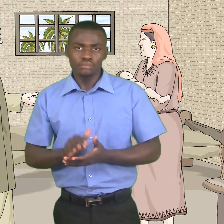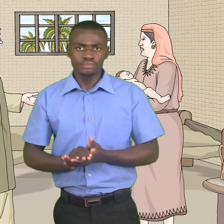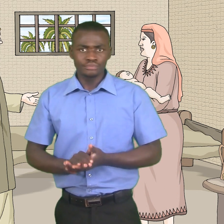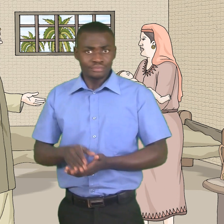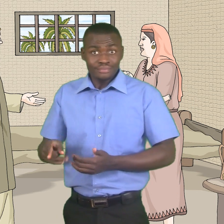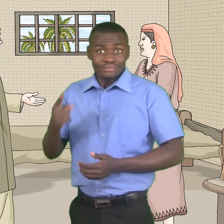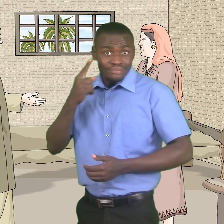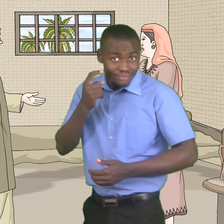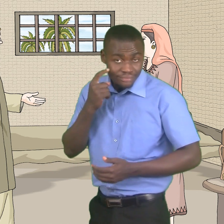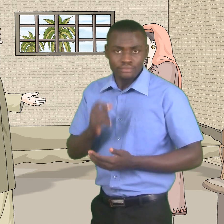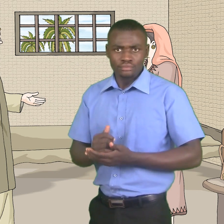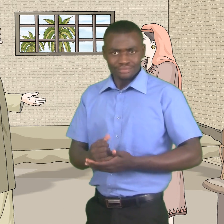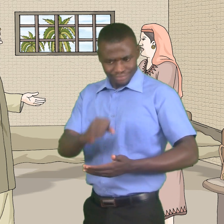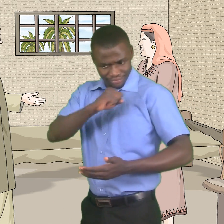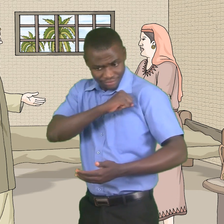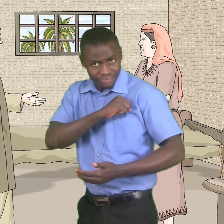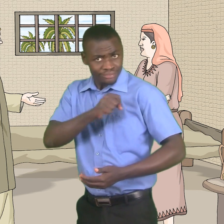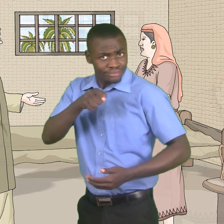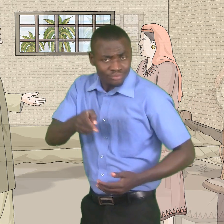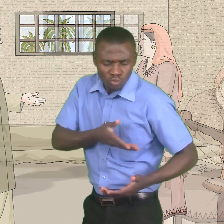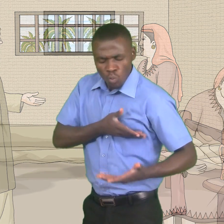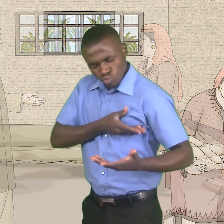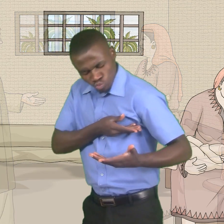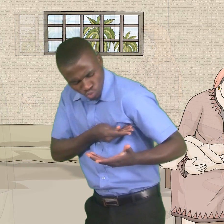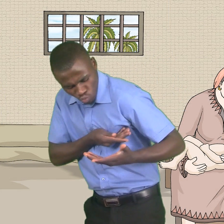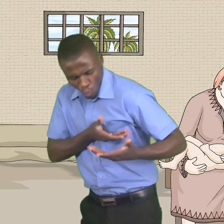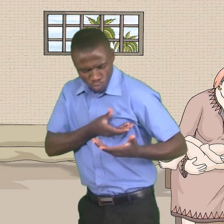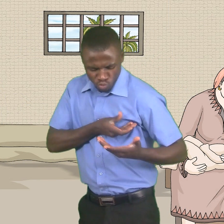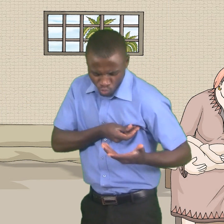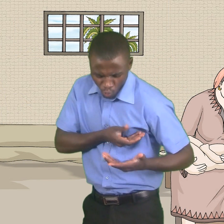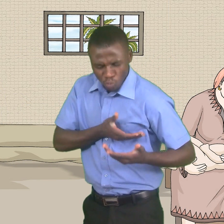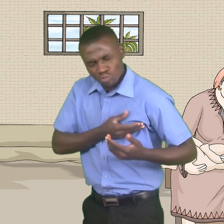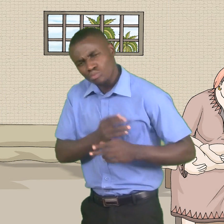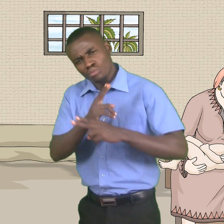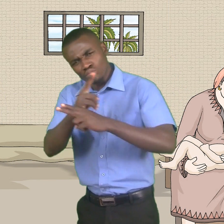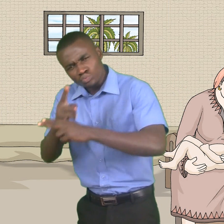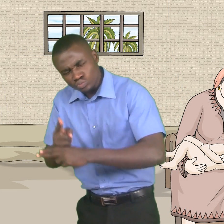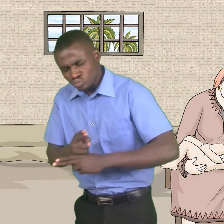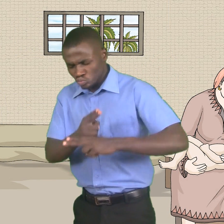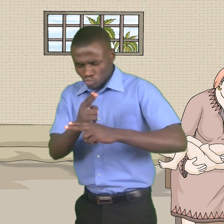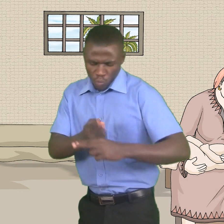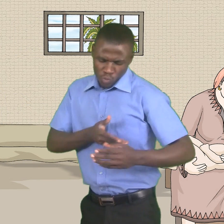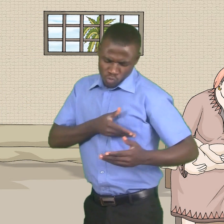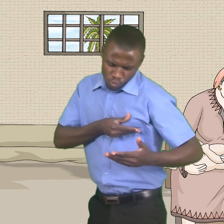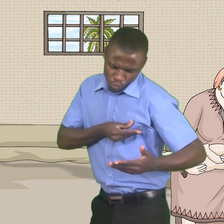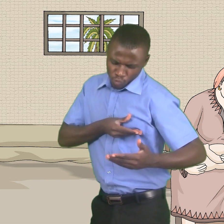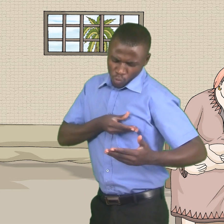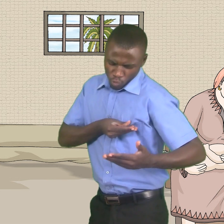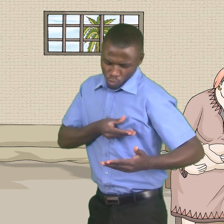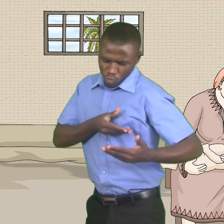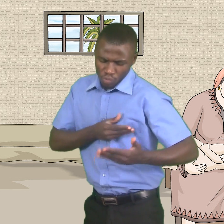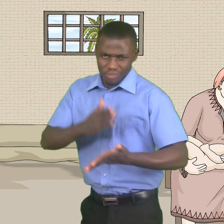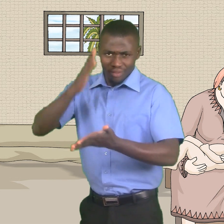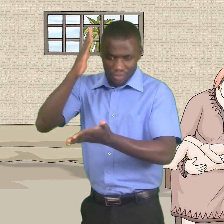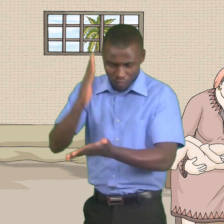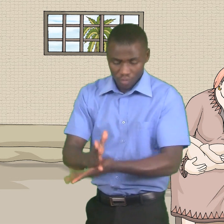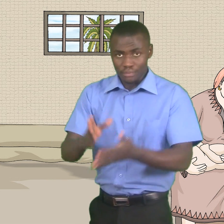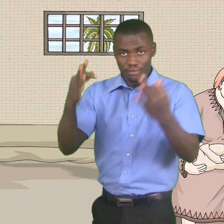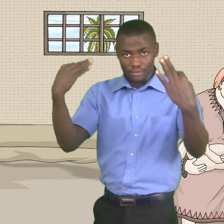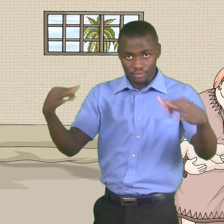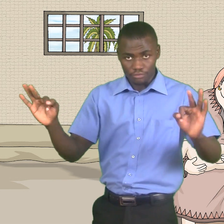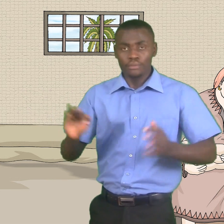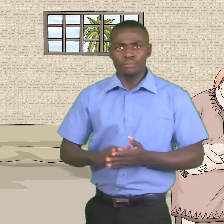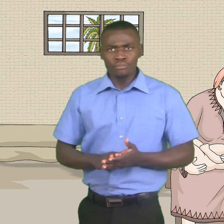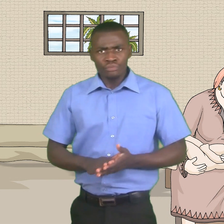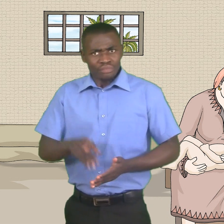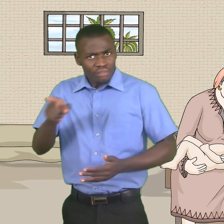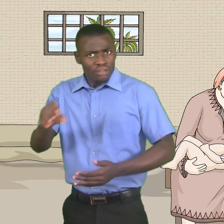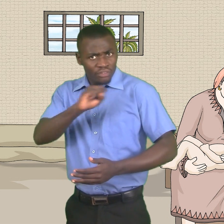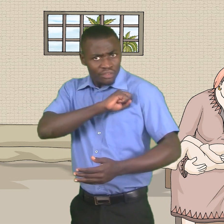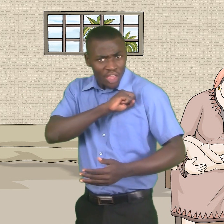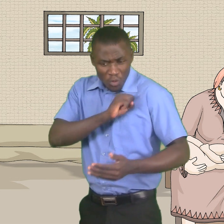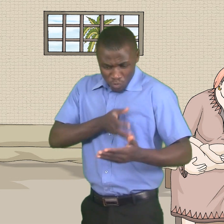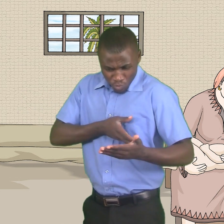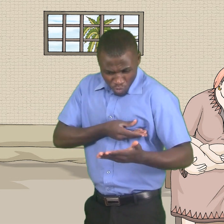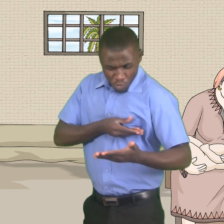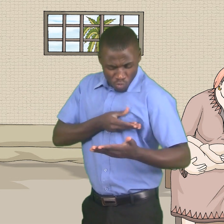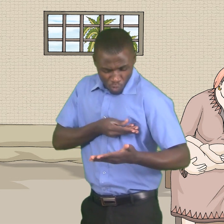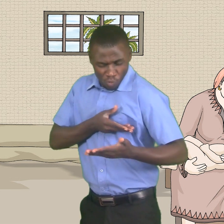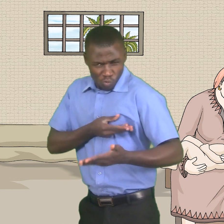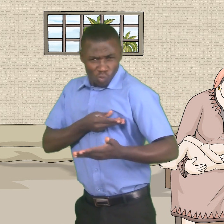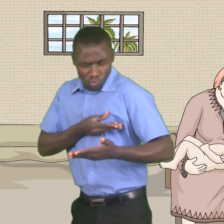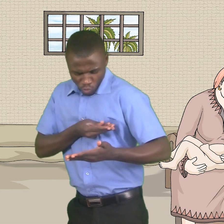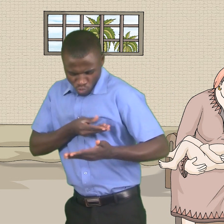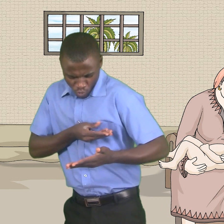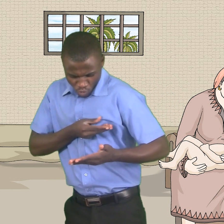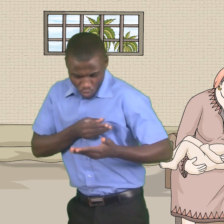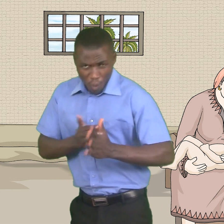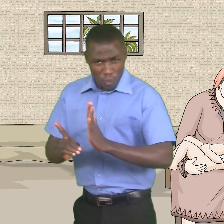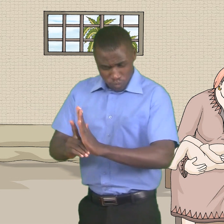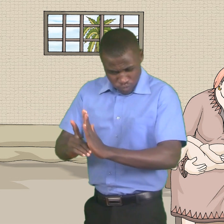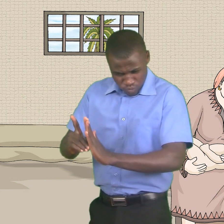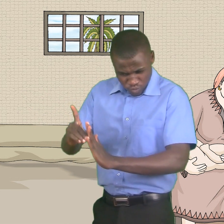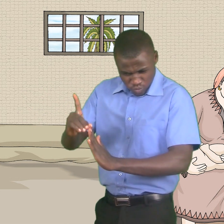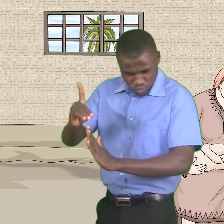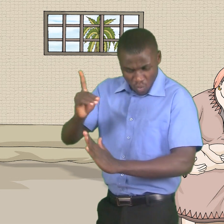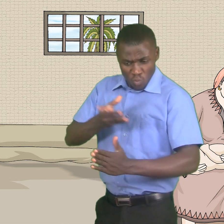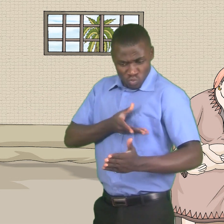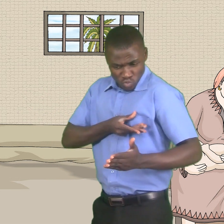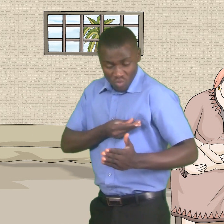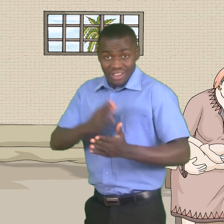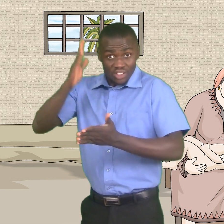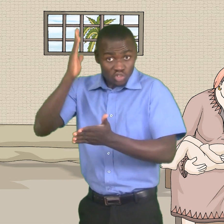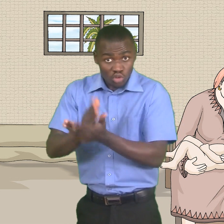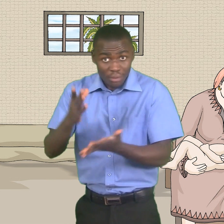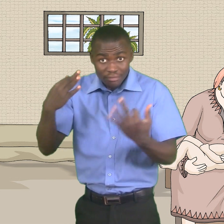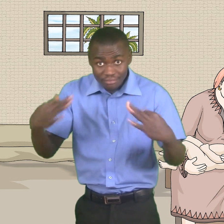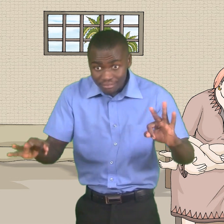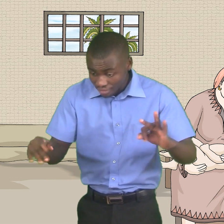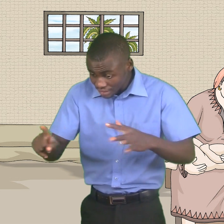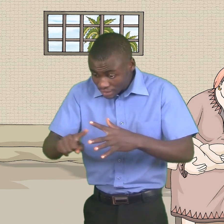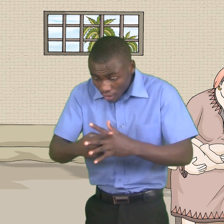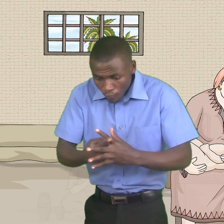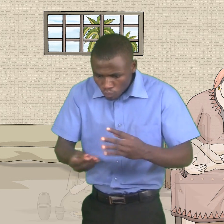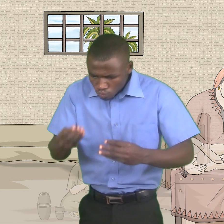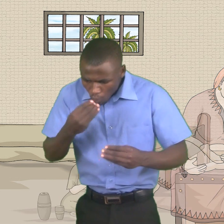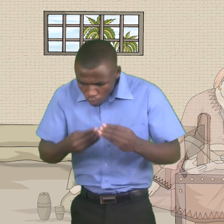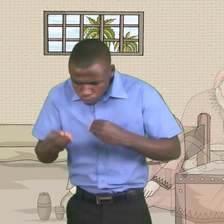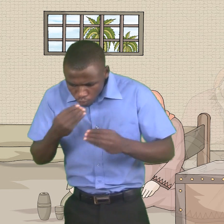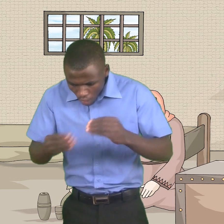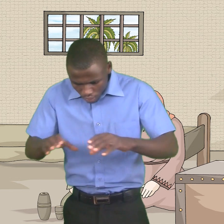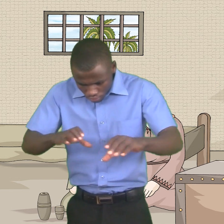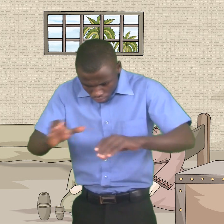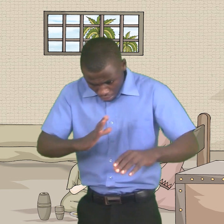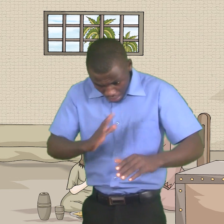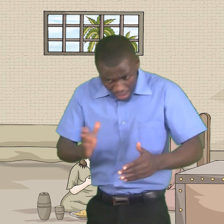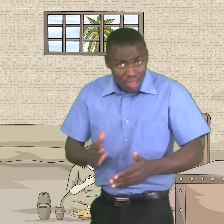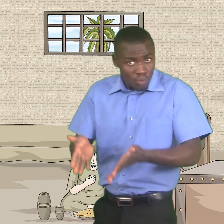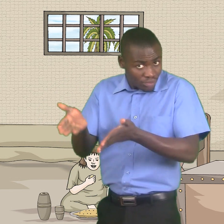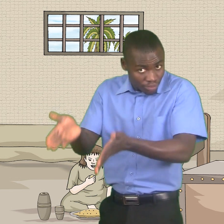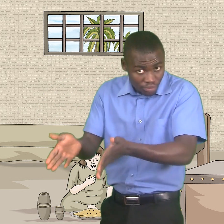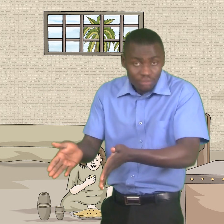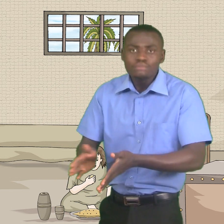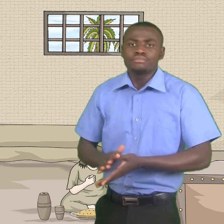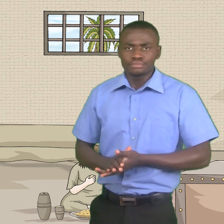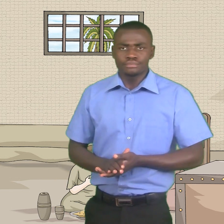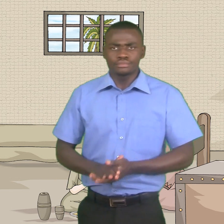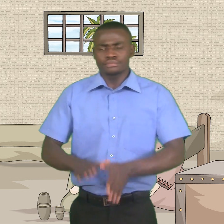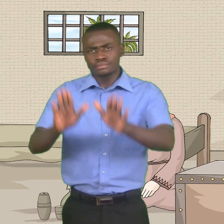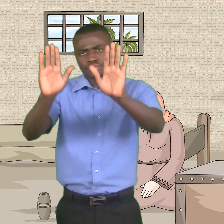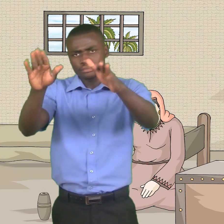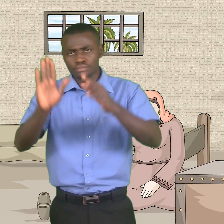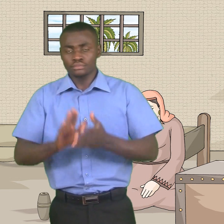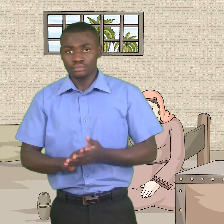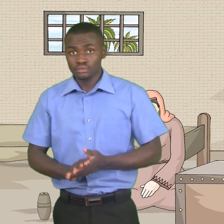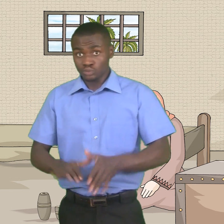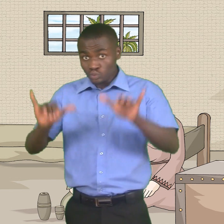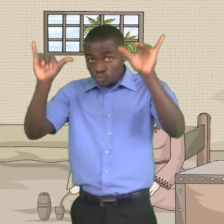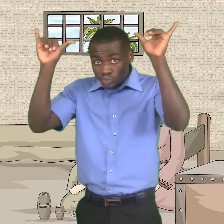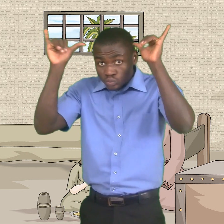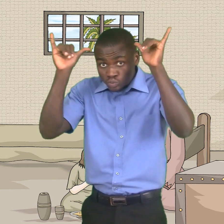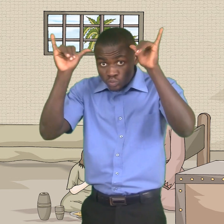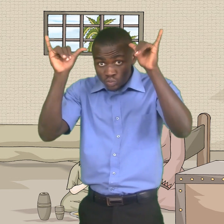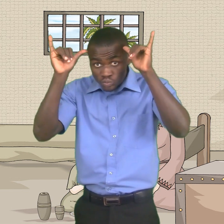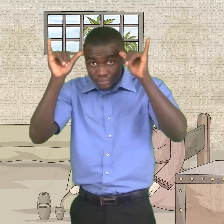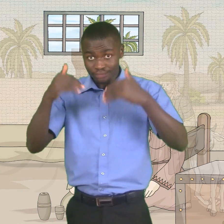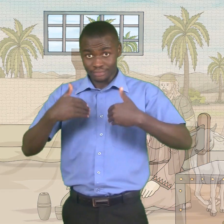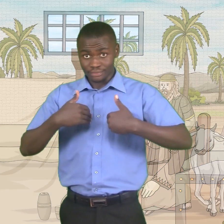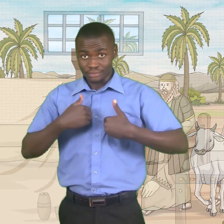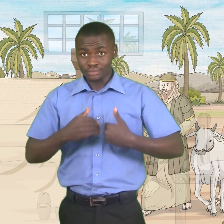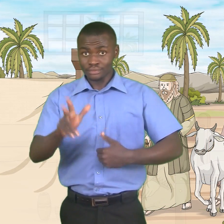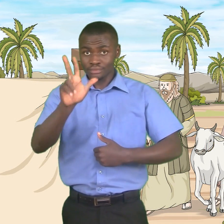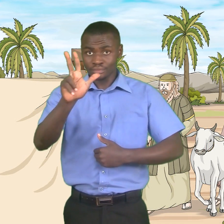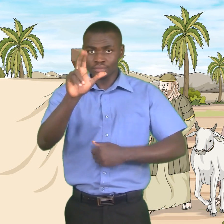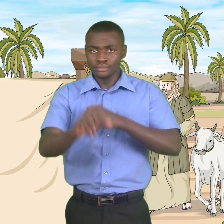So Hannah stayed and nursed her son until she had weaned him.